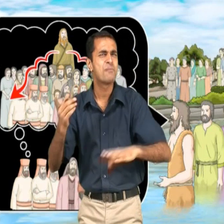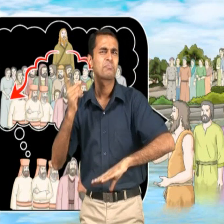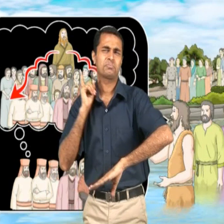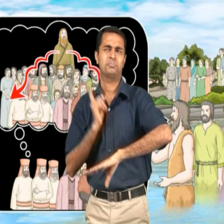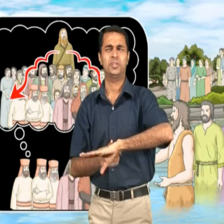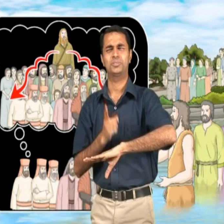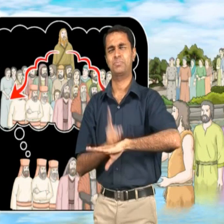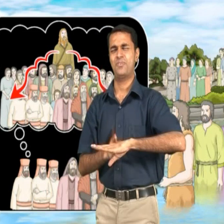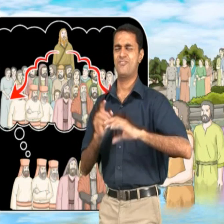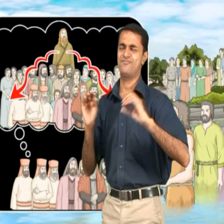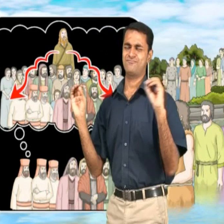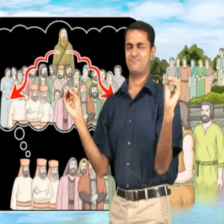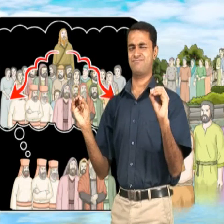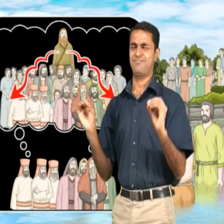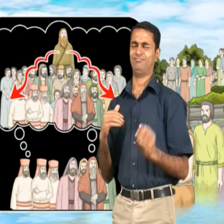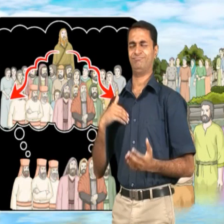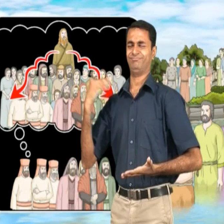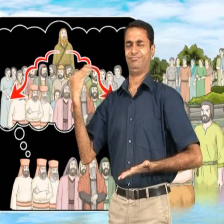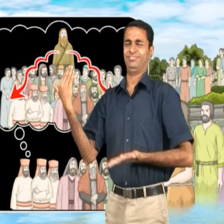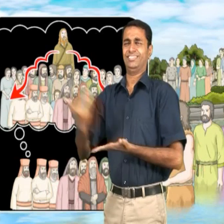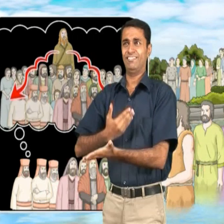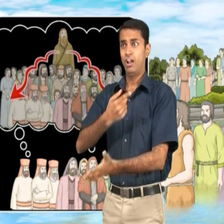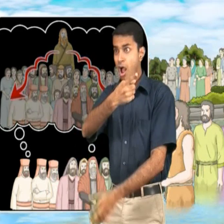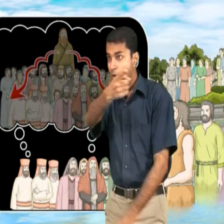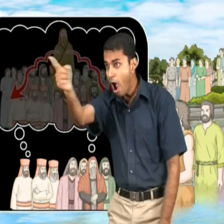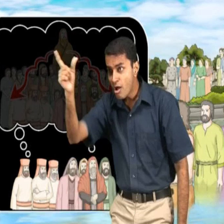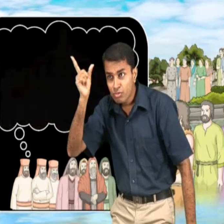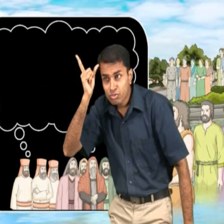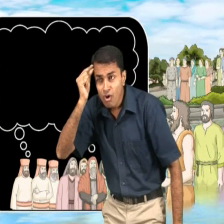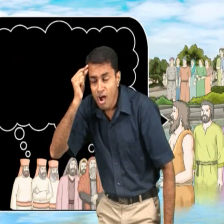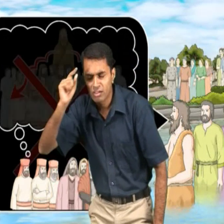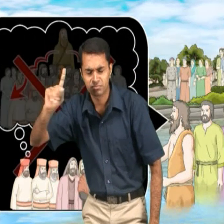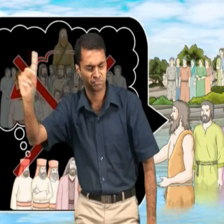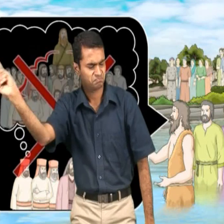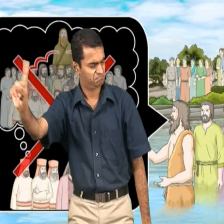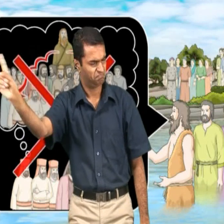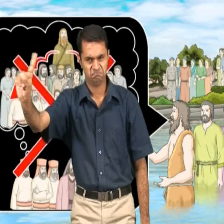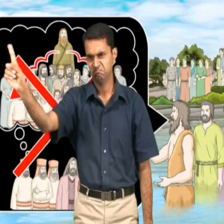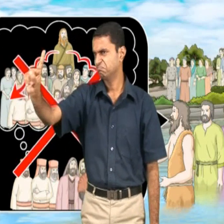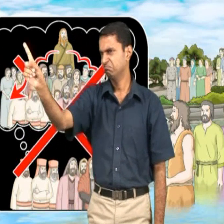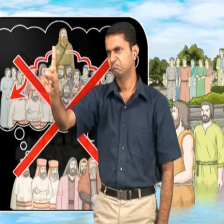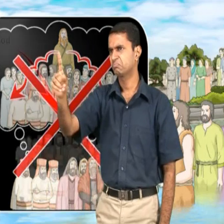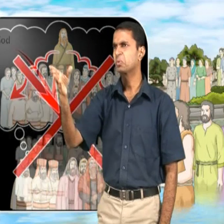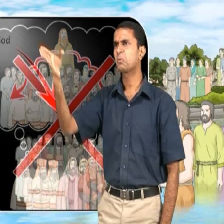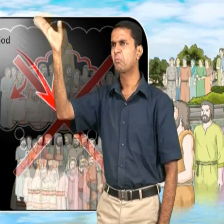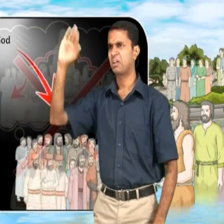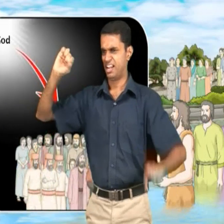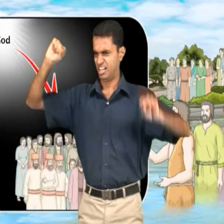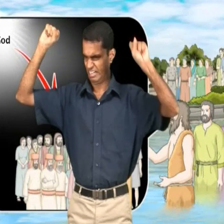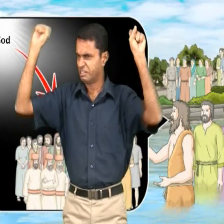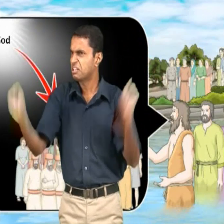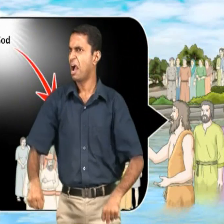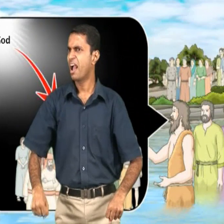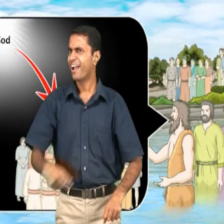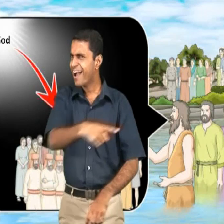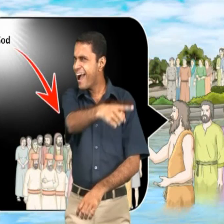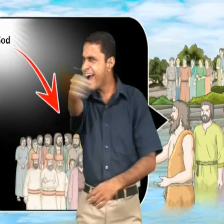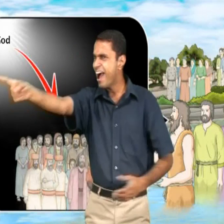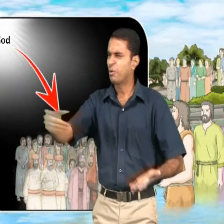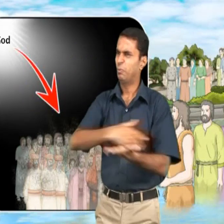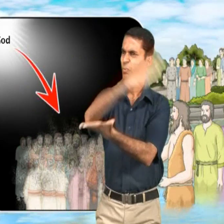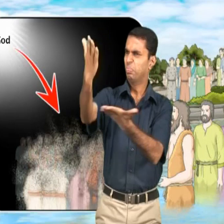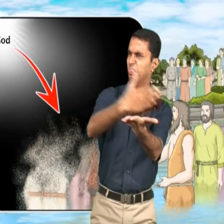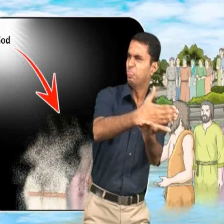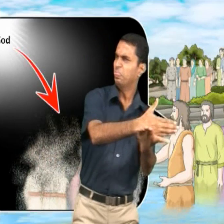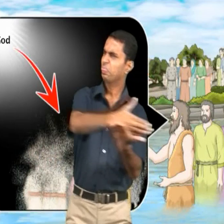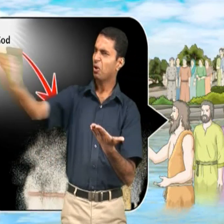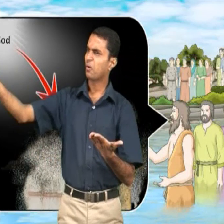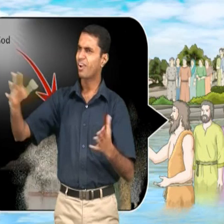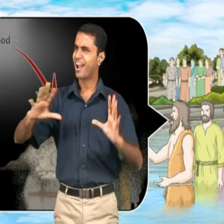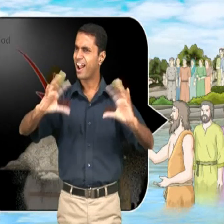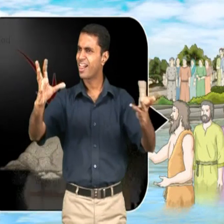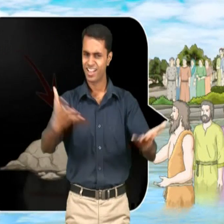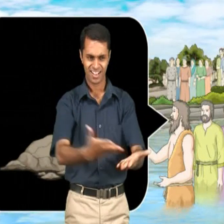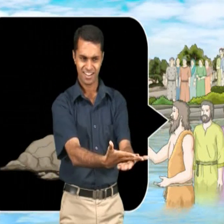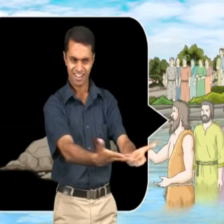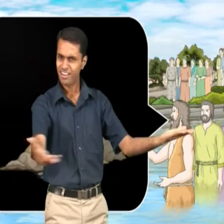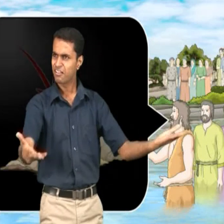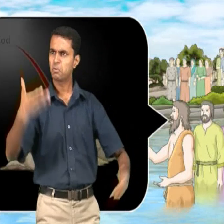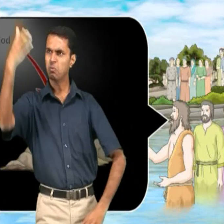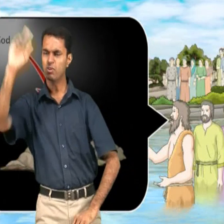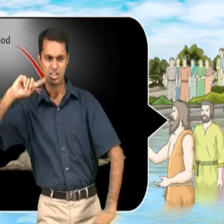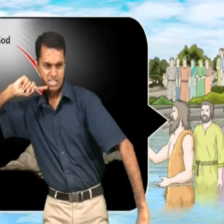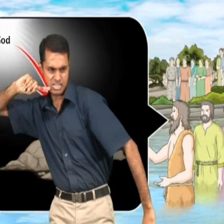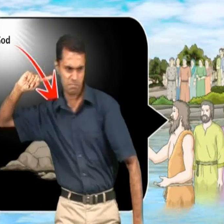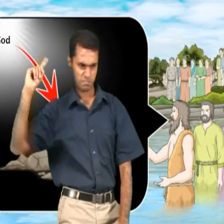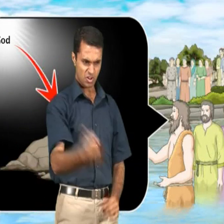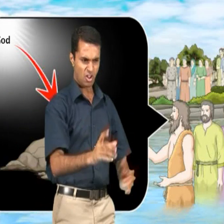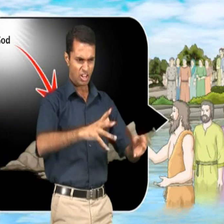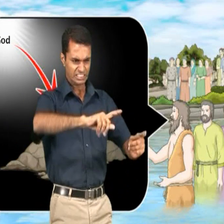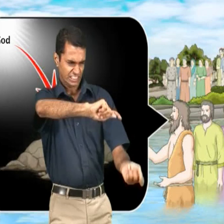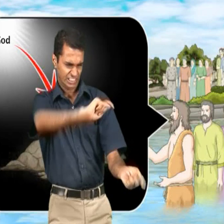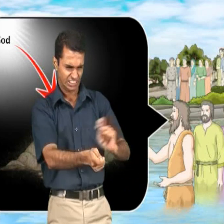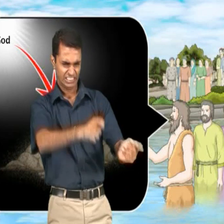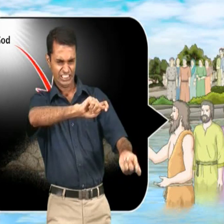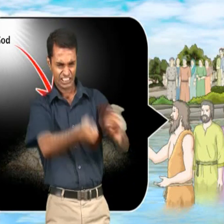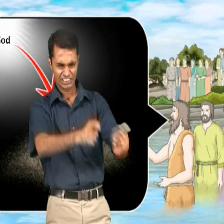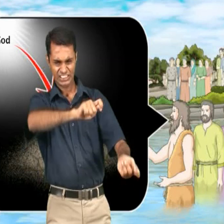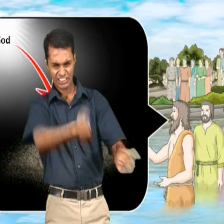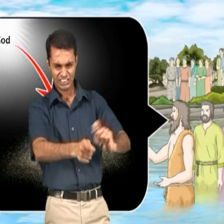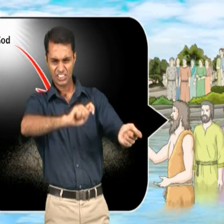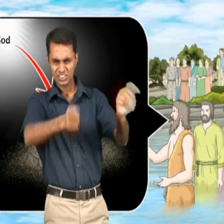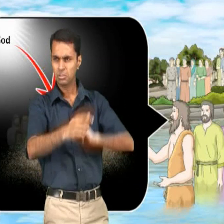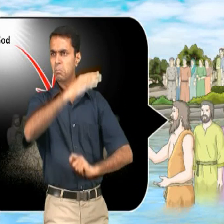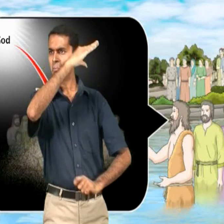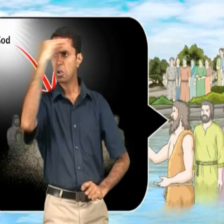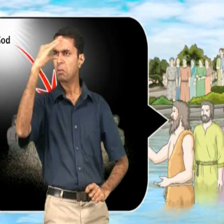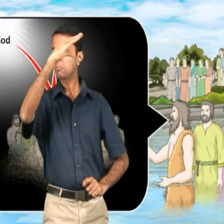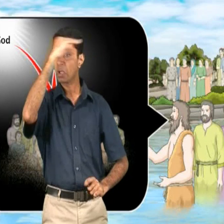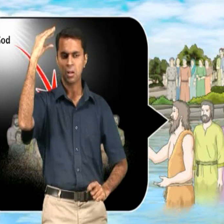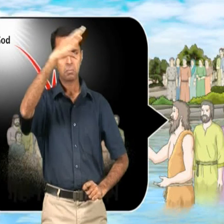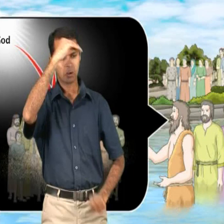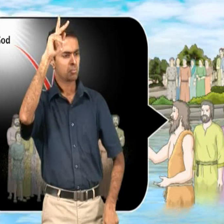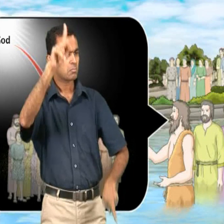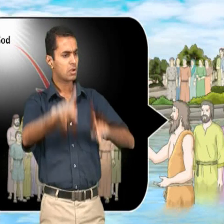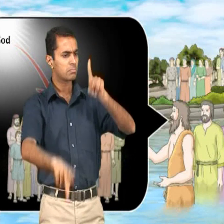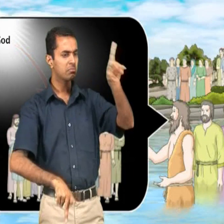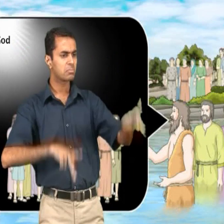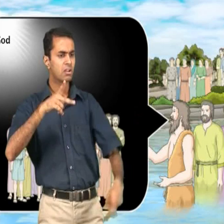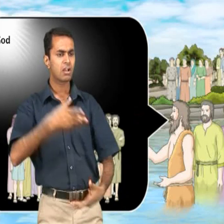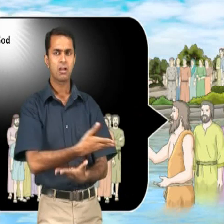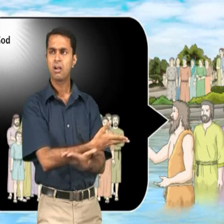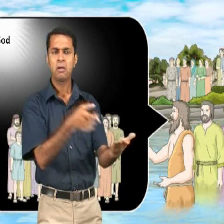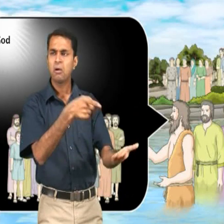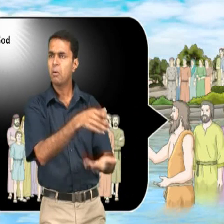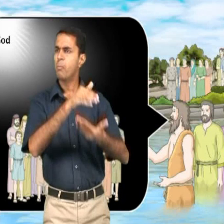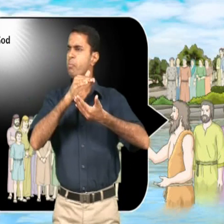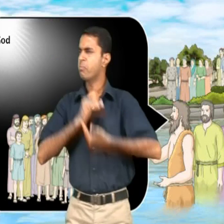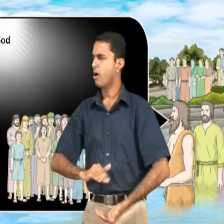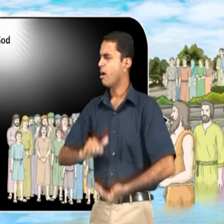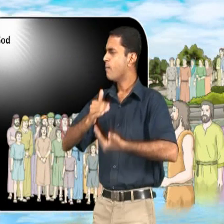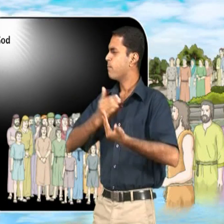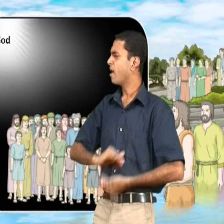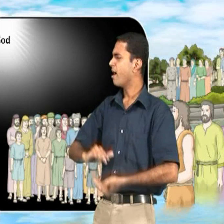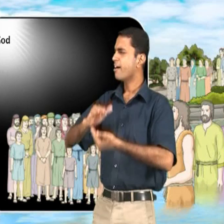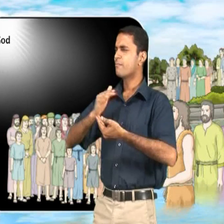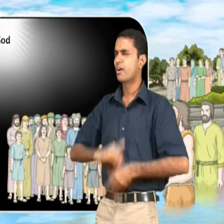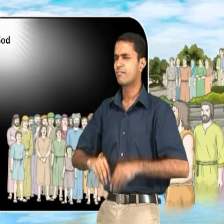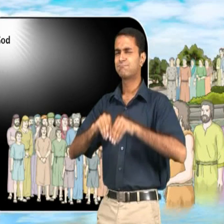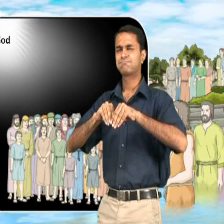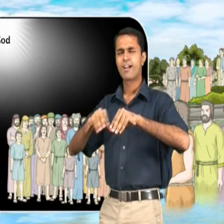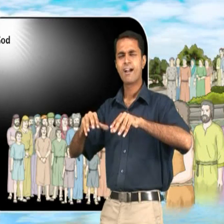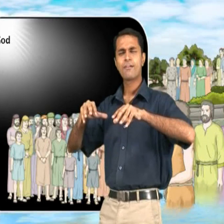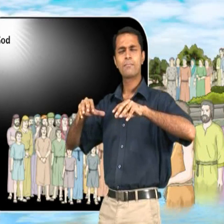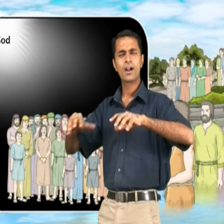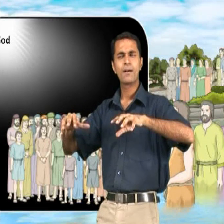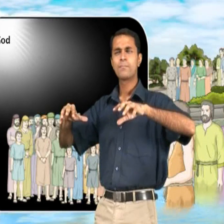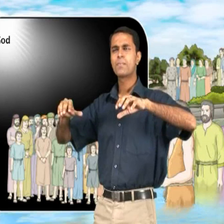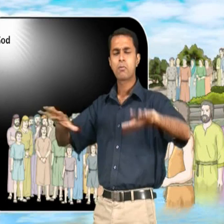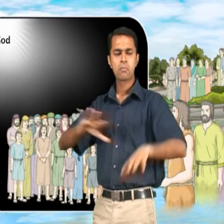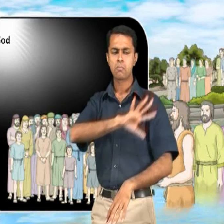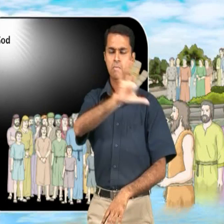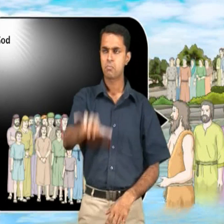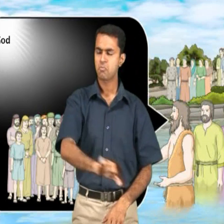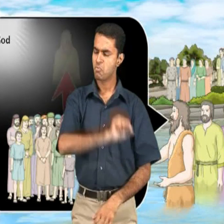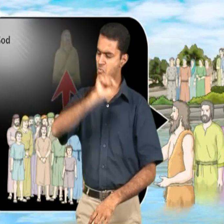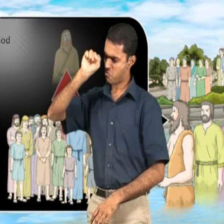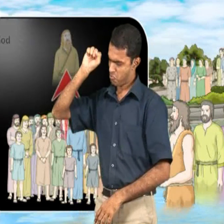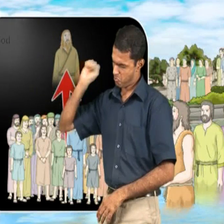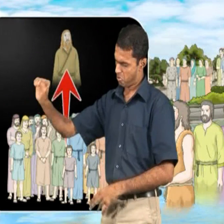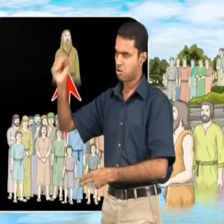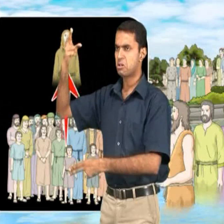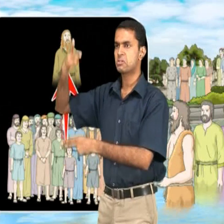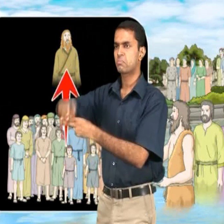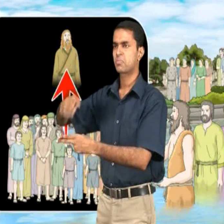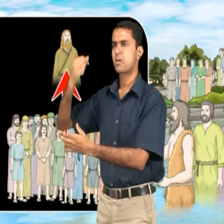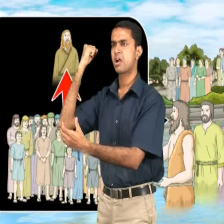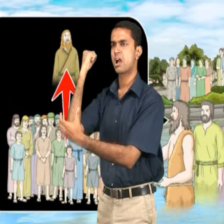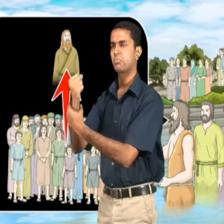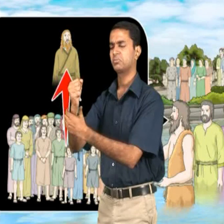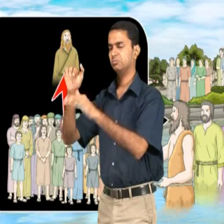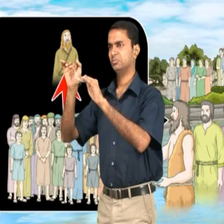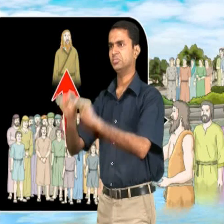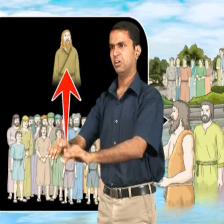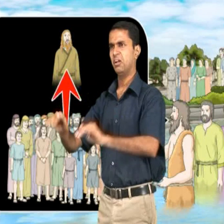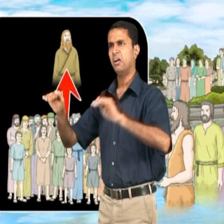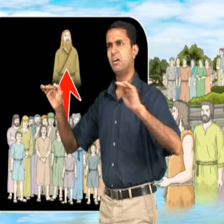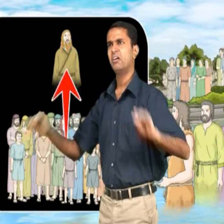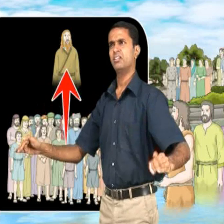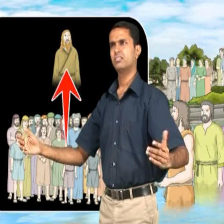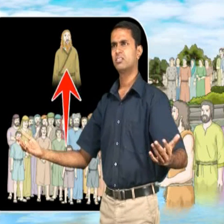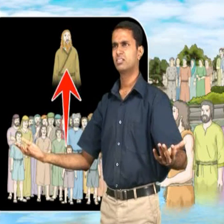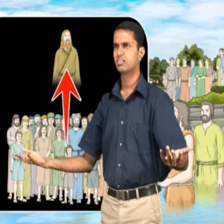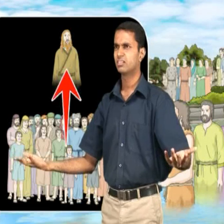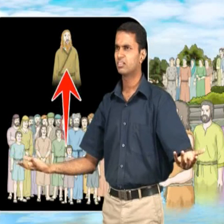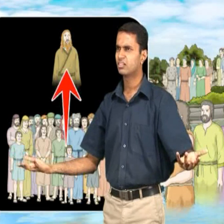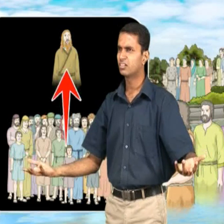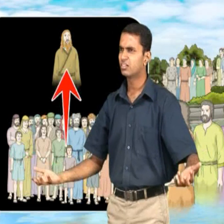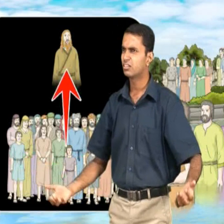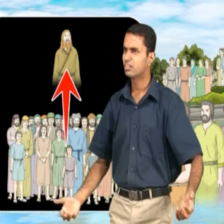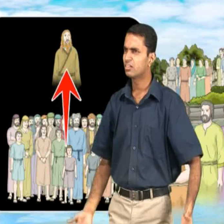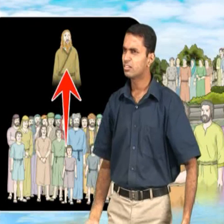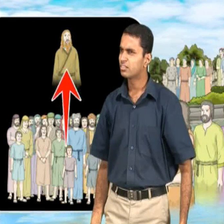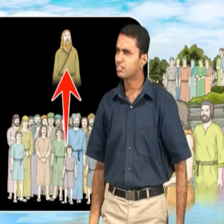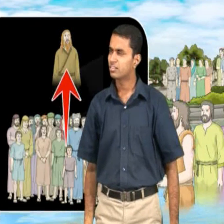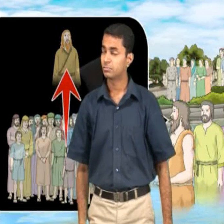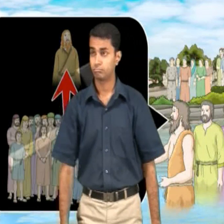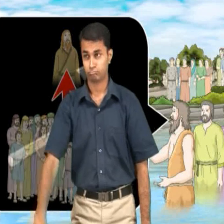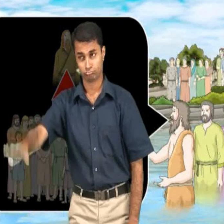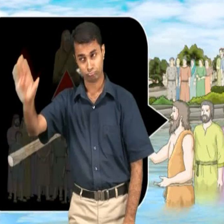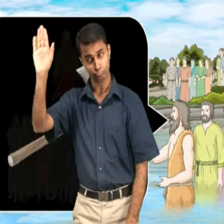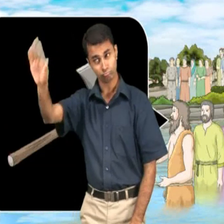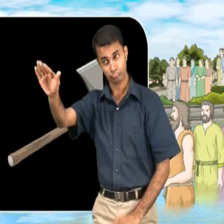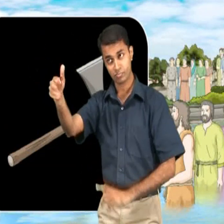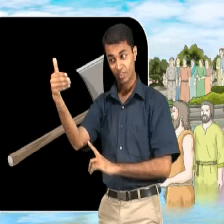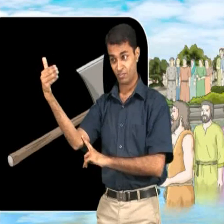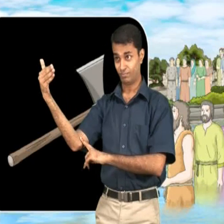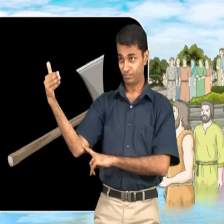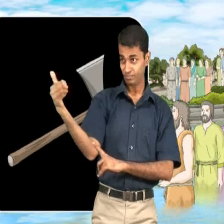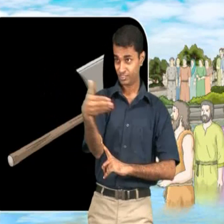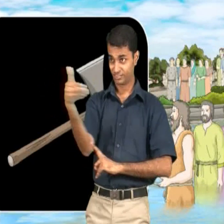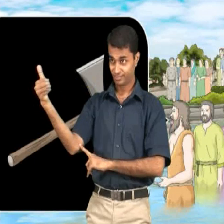For I tell you that out of these stones God can raise up children for Abraham.